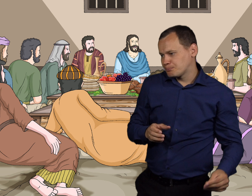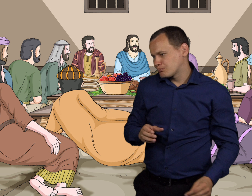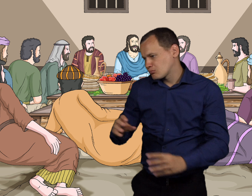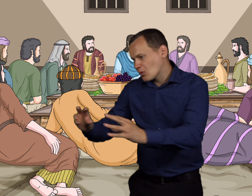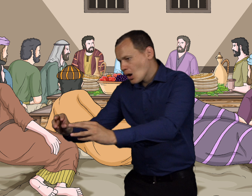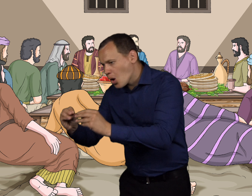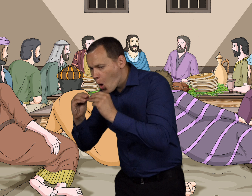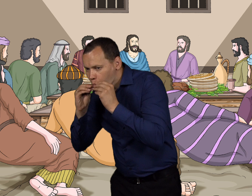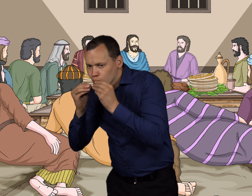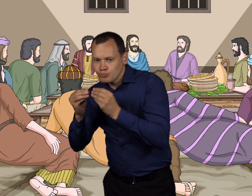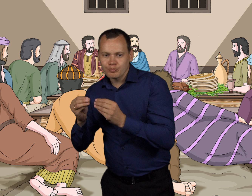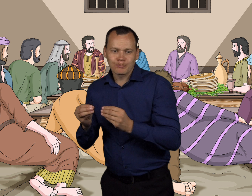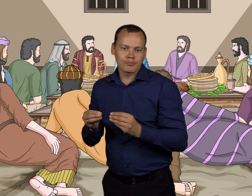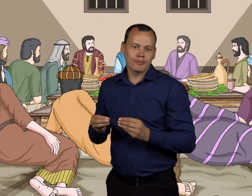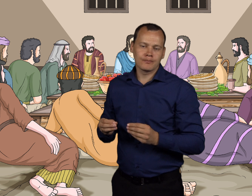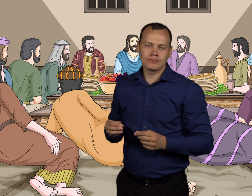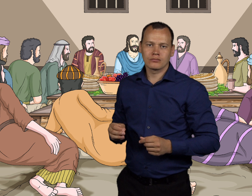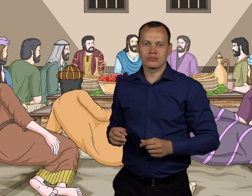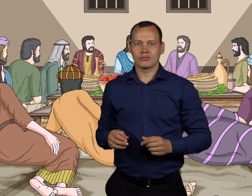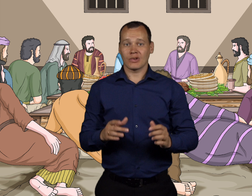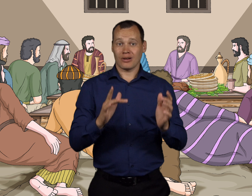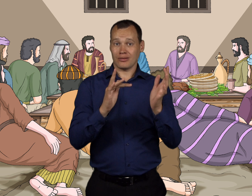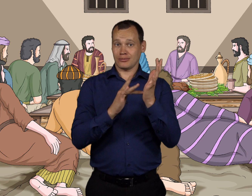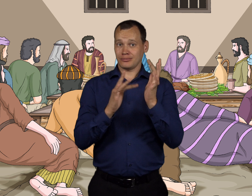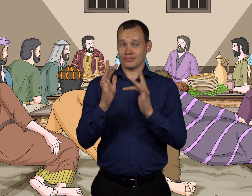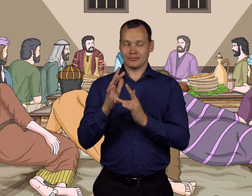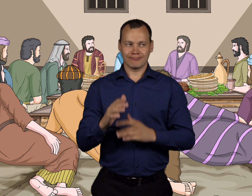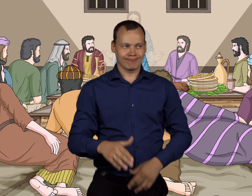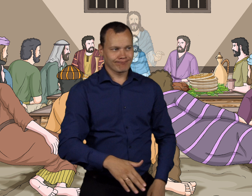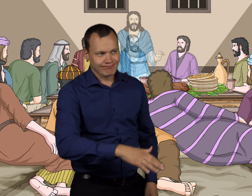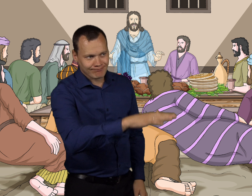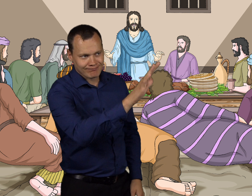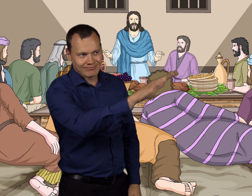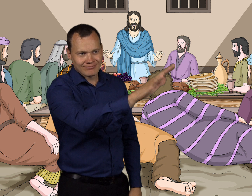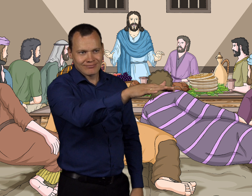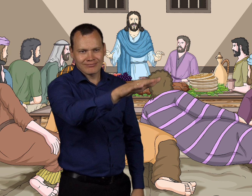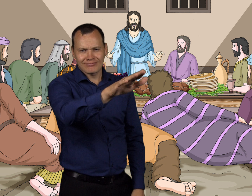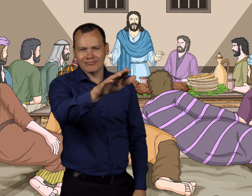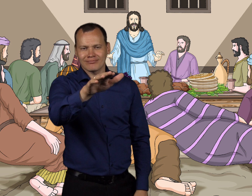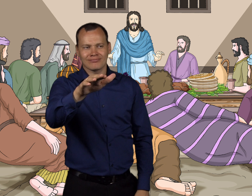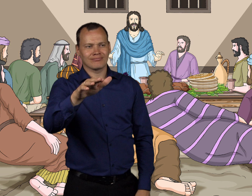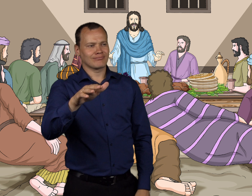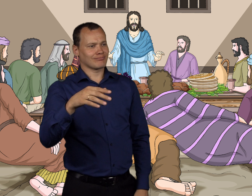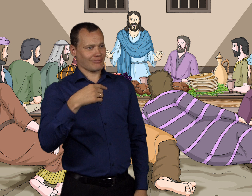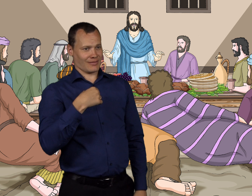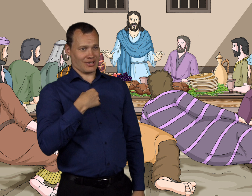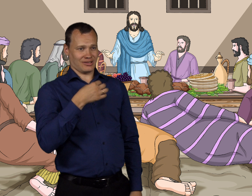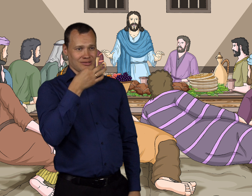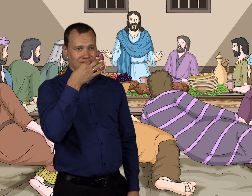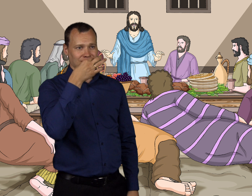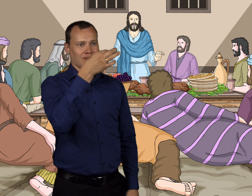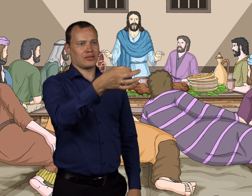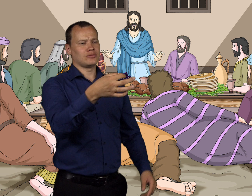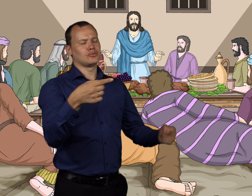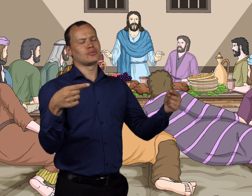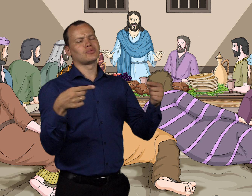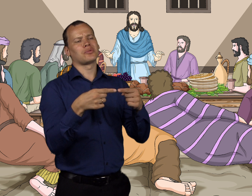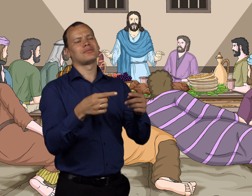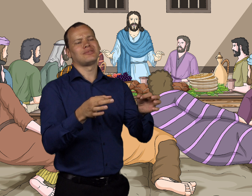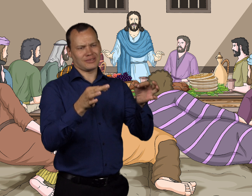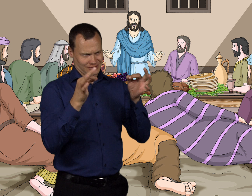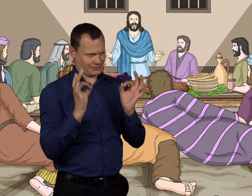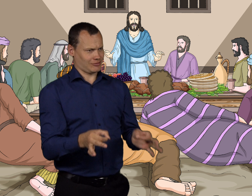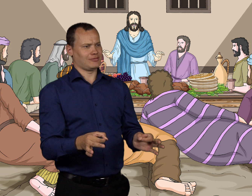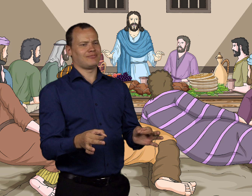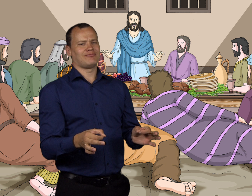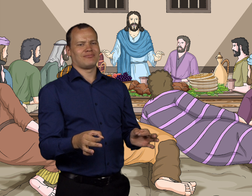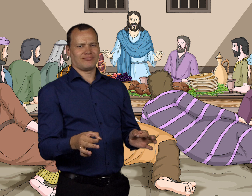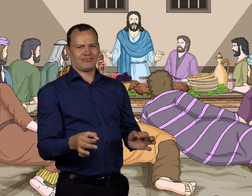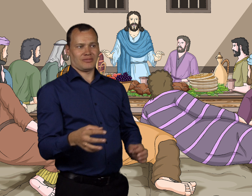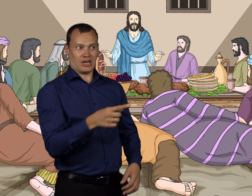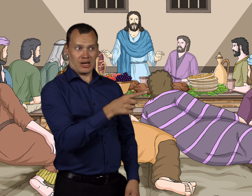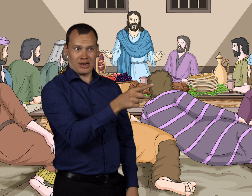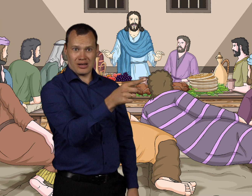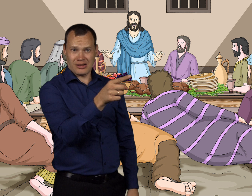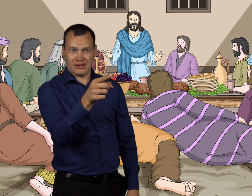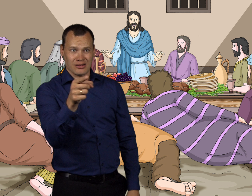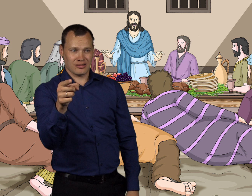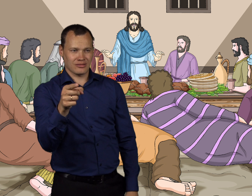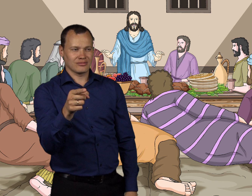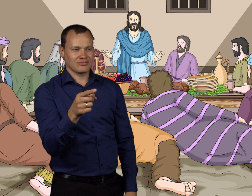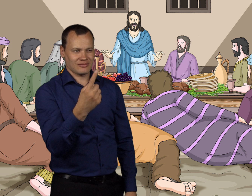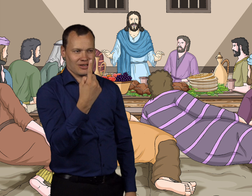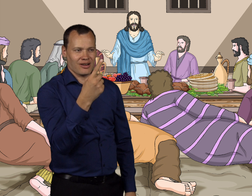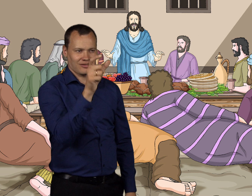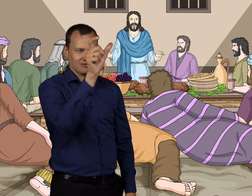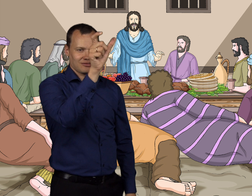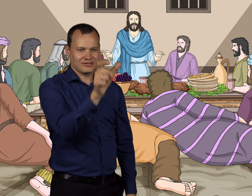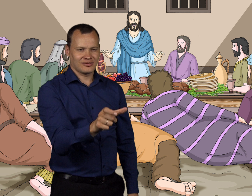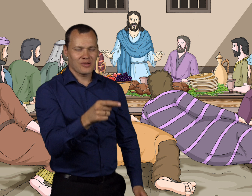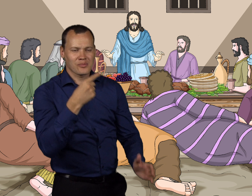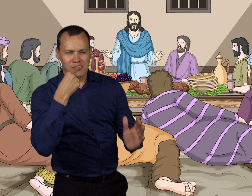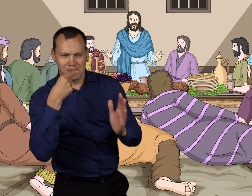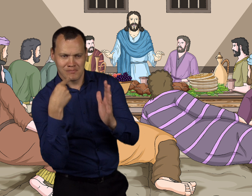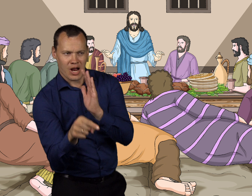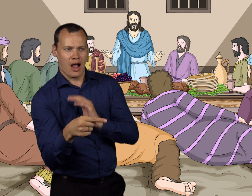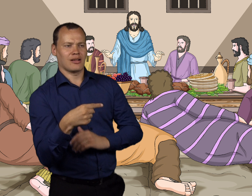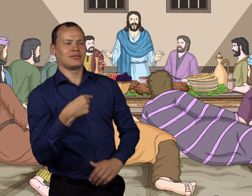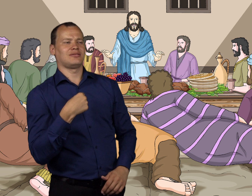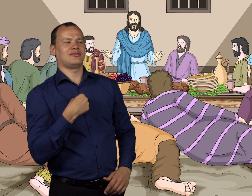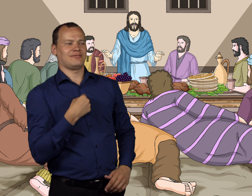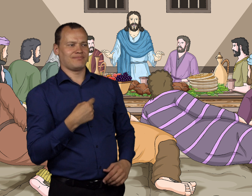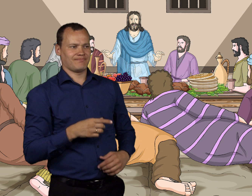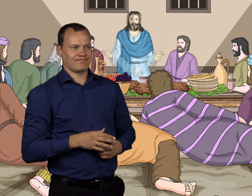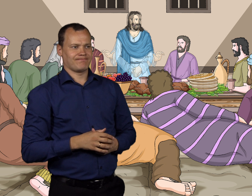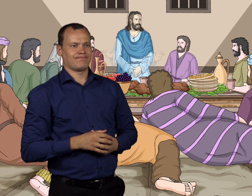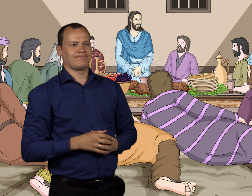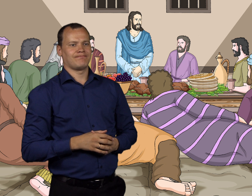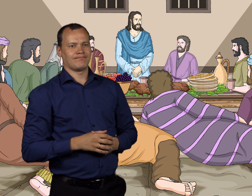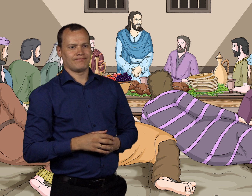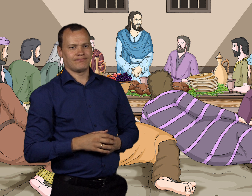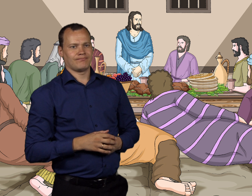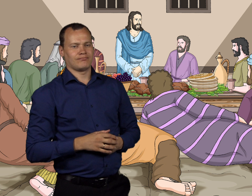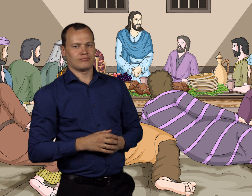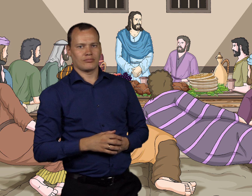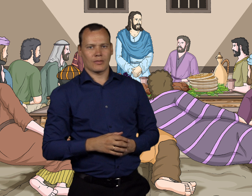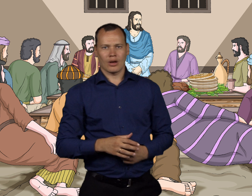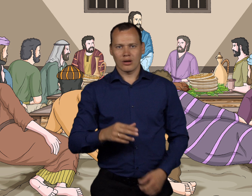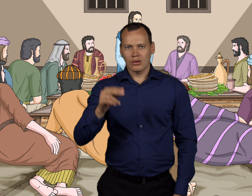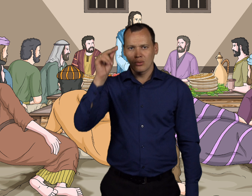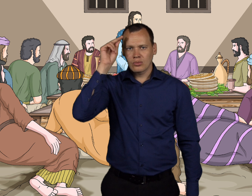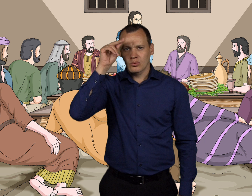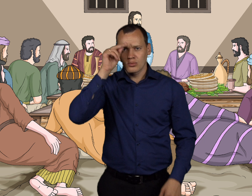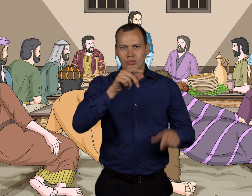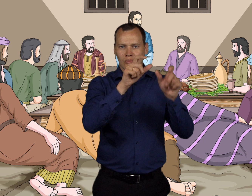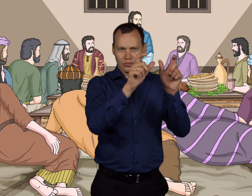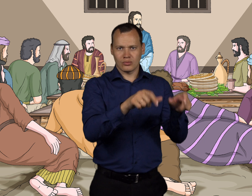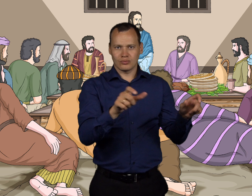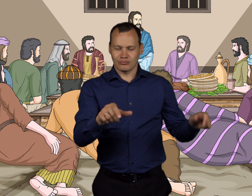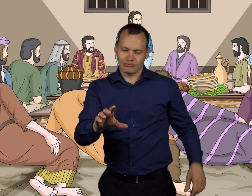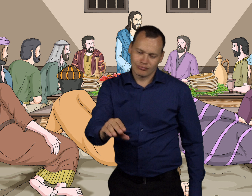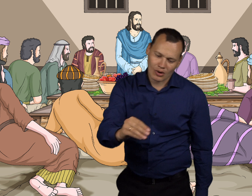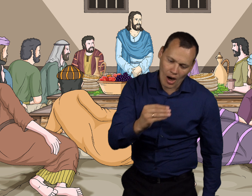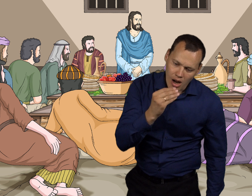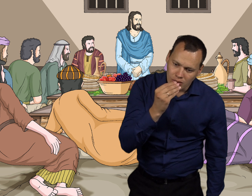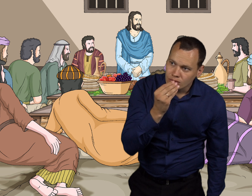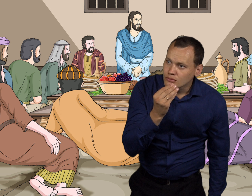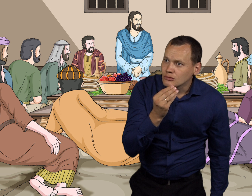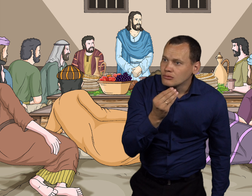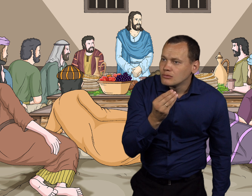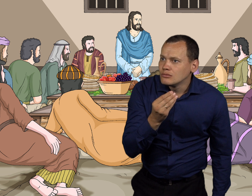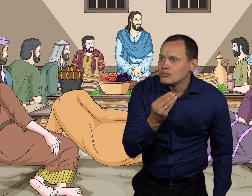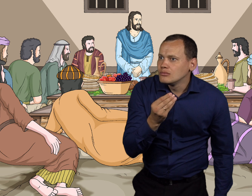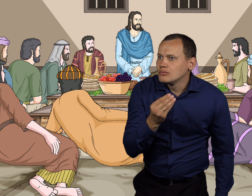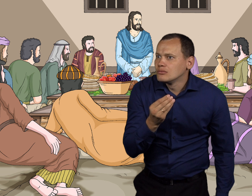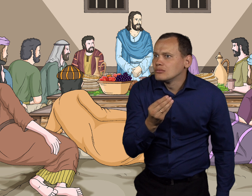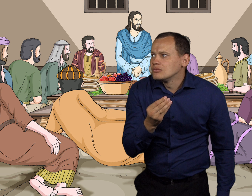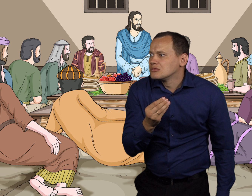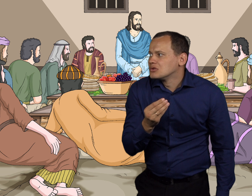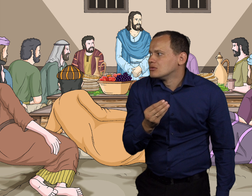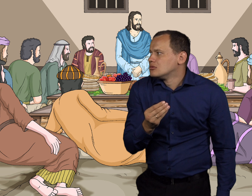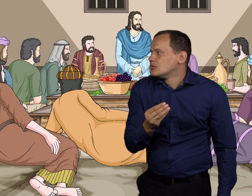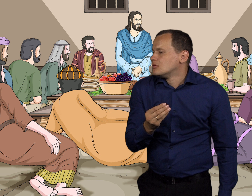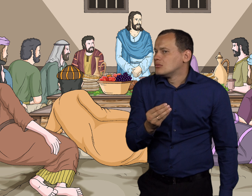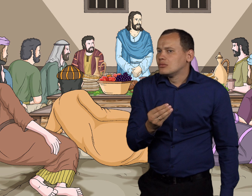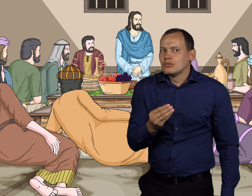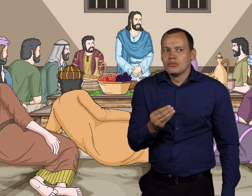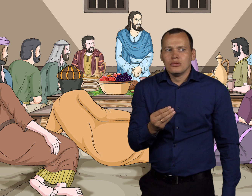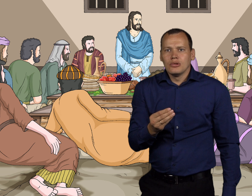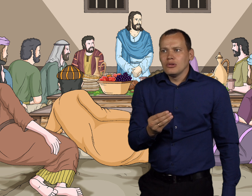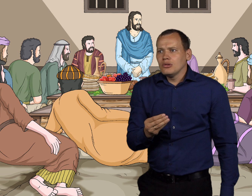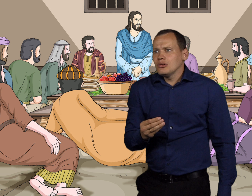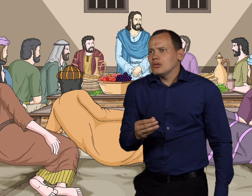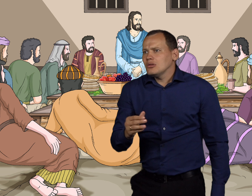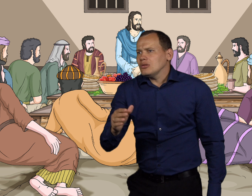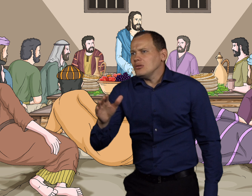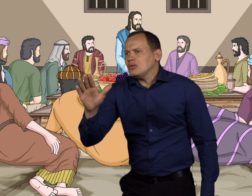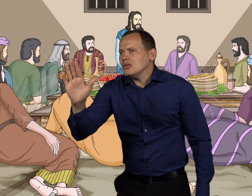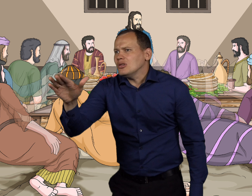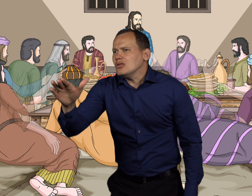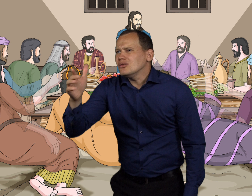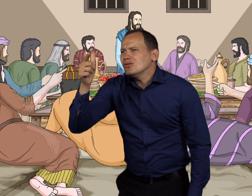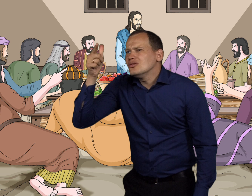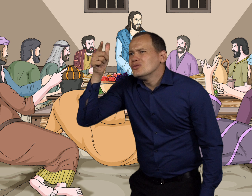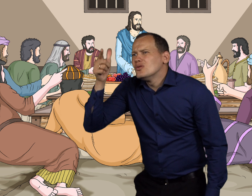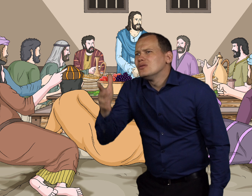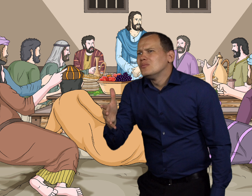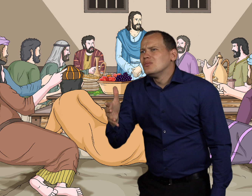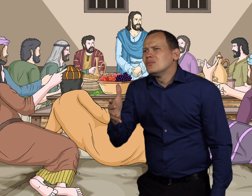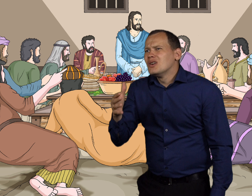And while they were eating, He said to them, “Truly I tell you, one of you will betray Me.”